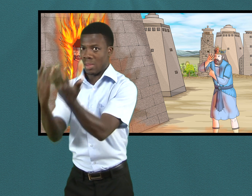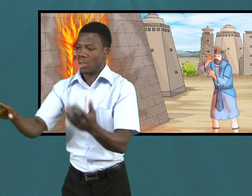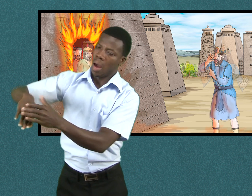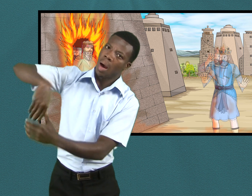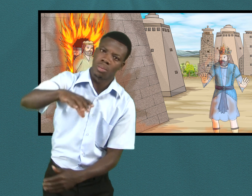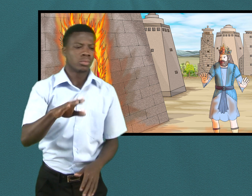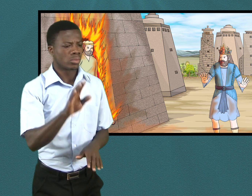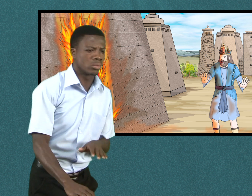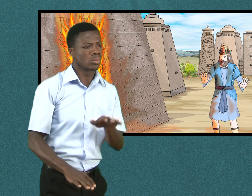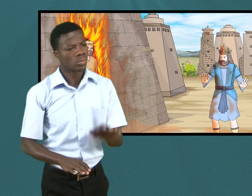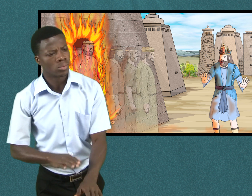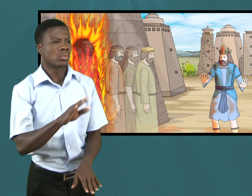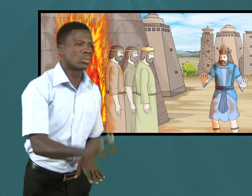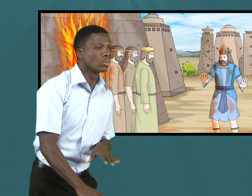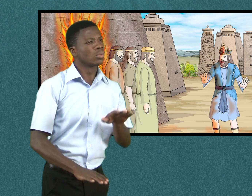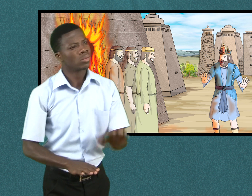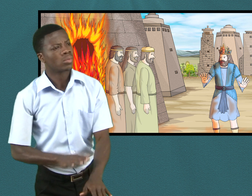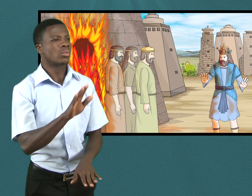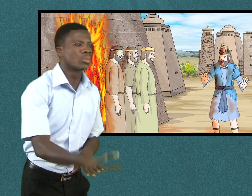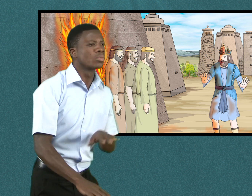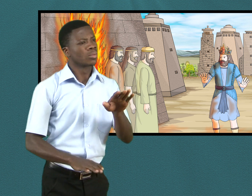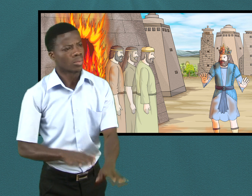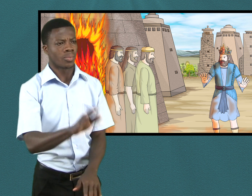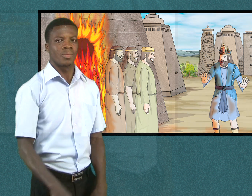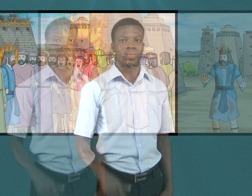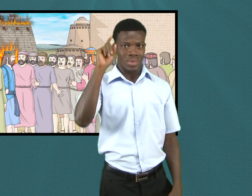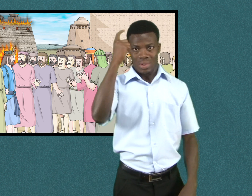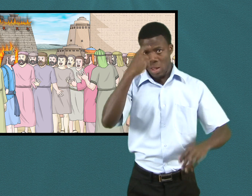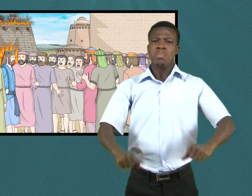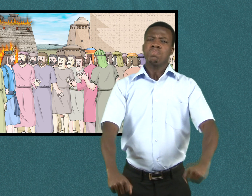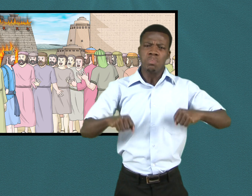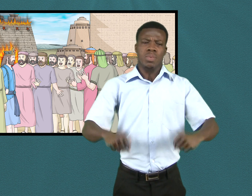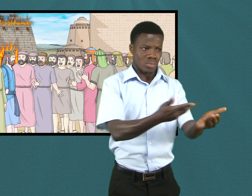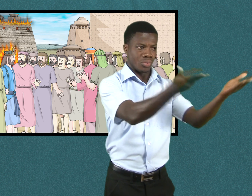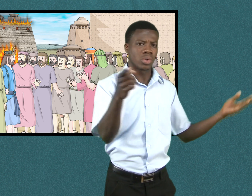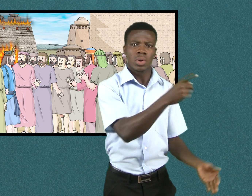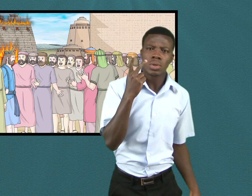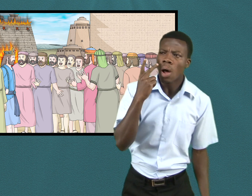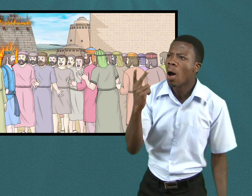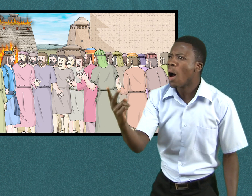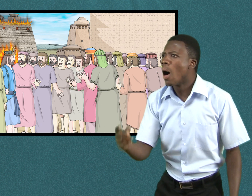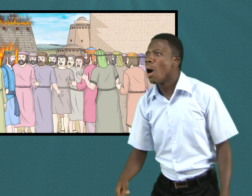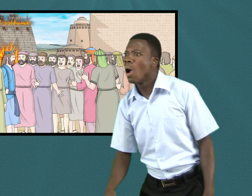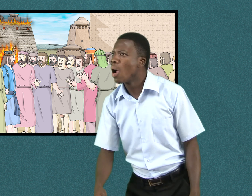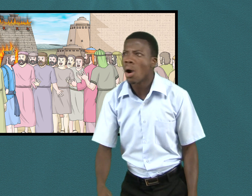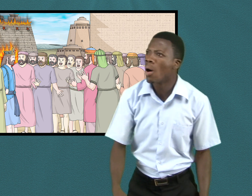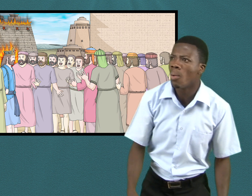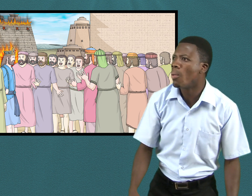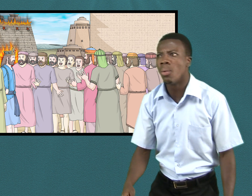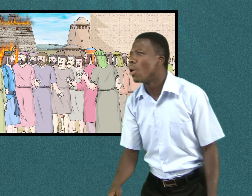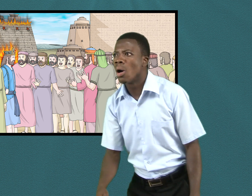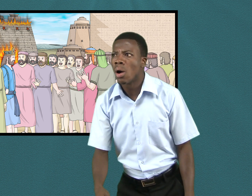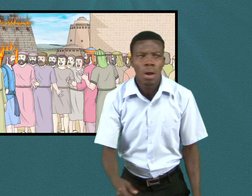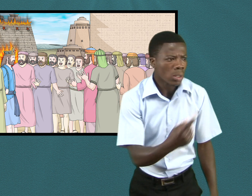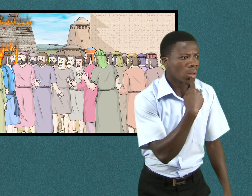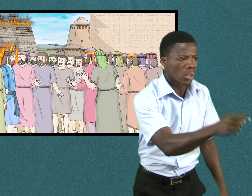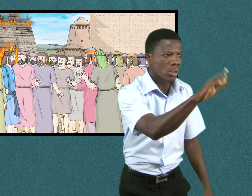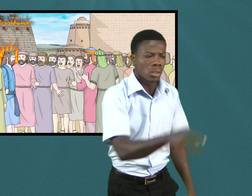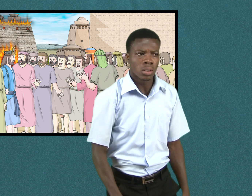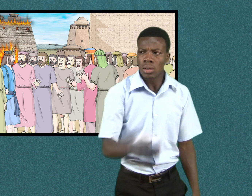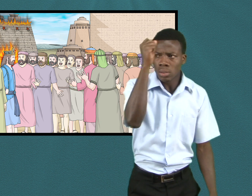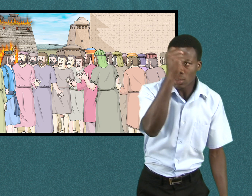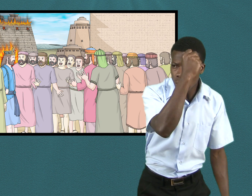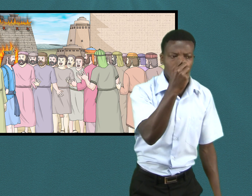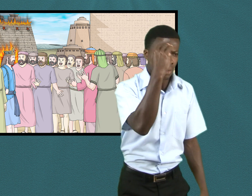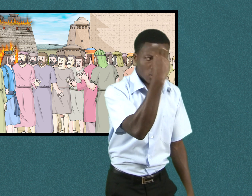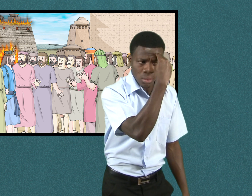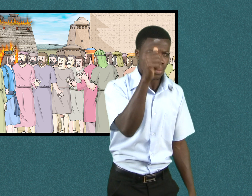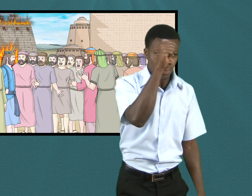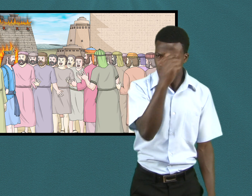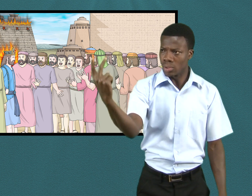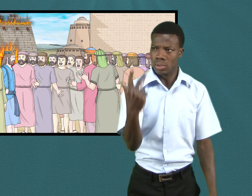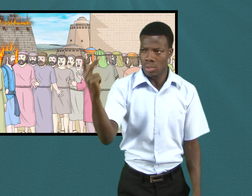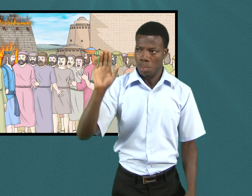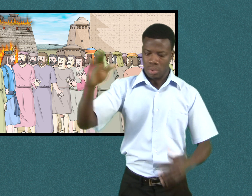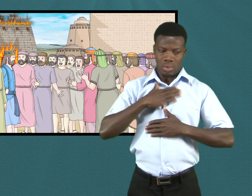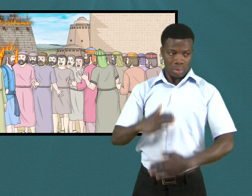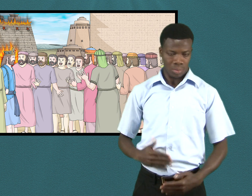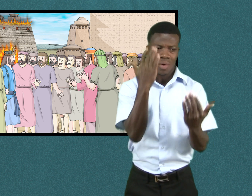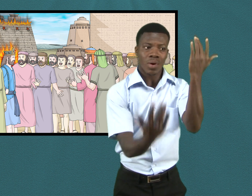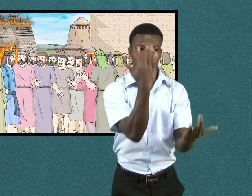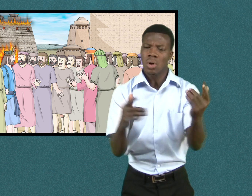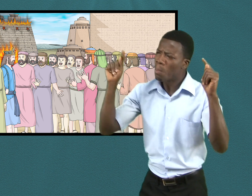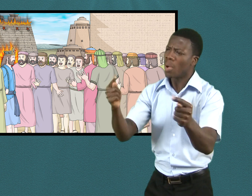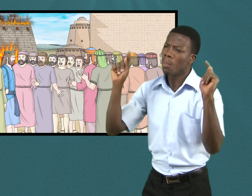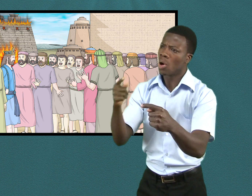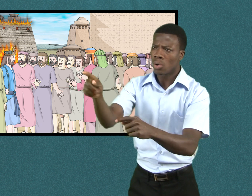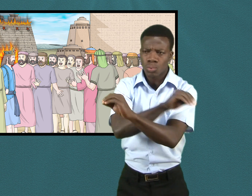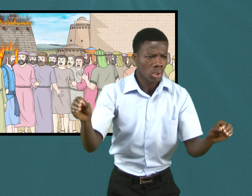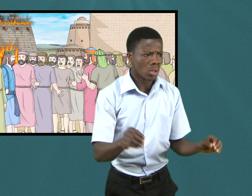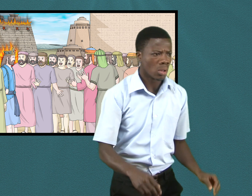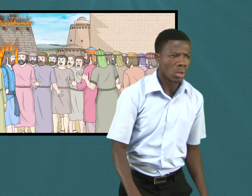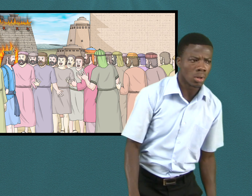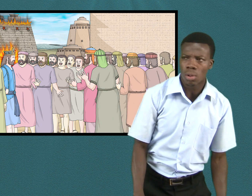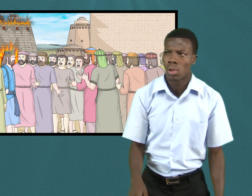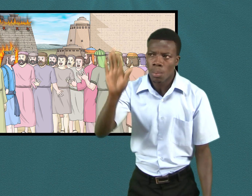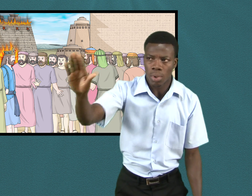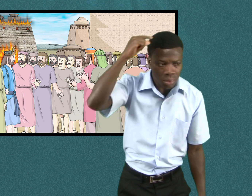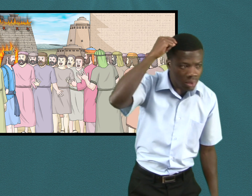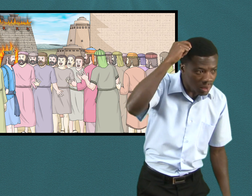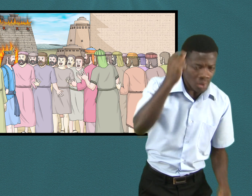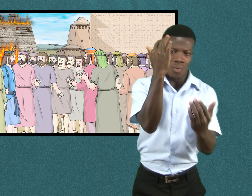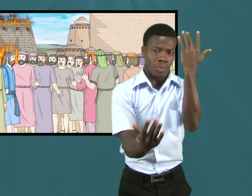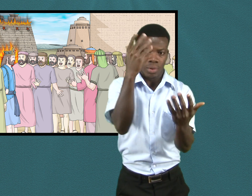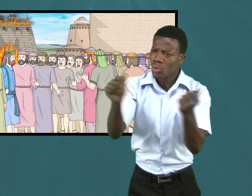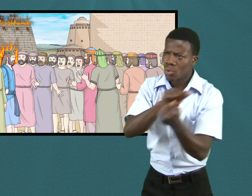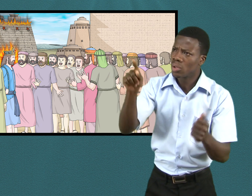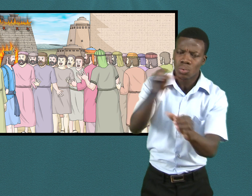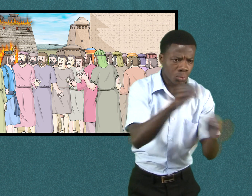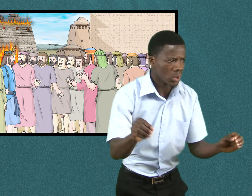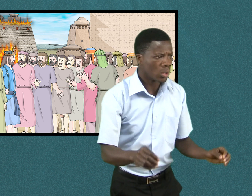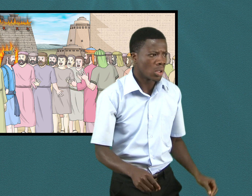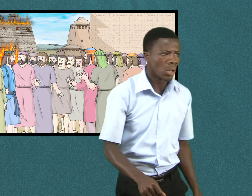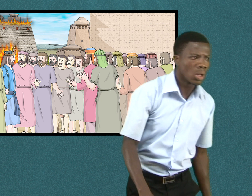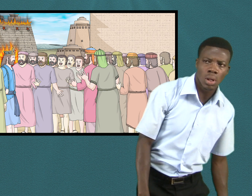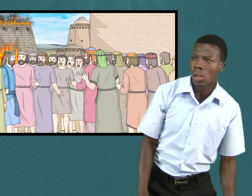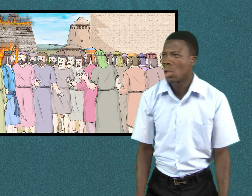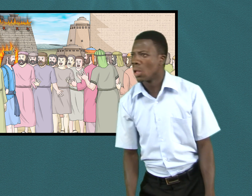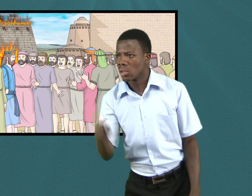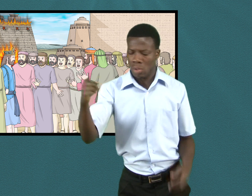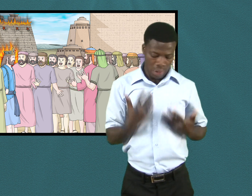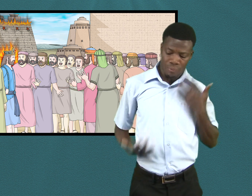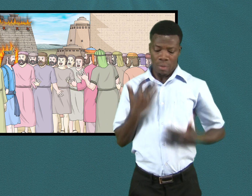So Shadrach, Meshach, and Abednego came out of the fire, and when the satraps, prefects, governors, and royal advisers had gathered around, they saw that the fire had no effect on the bodies of these men.